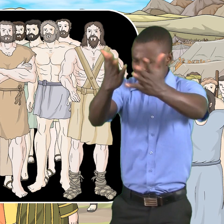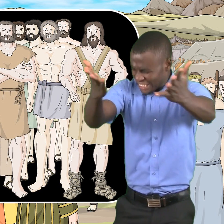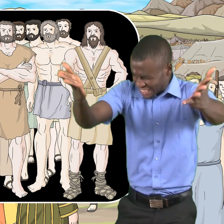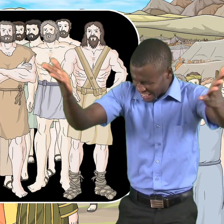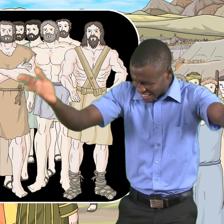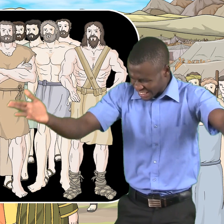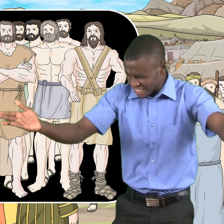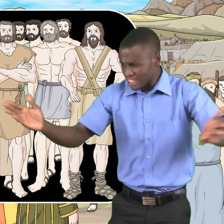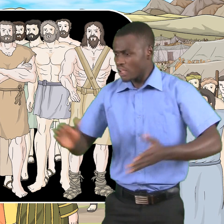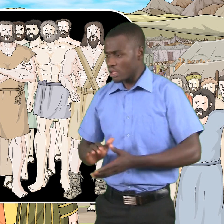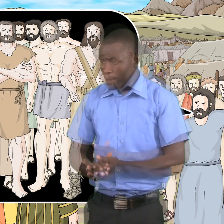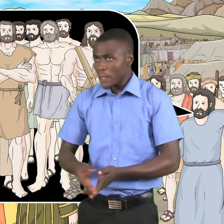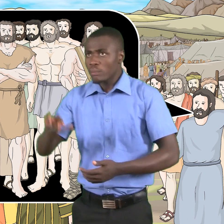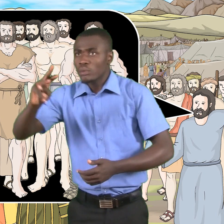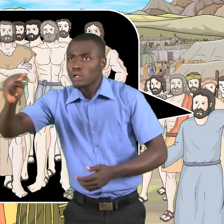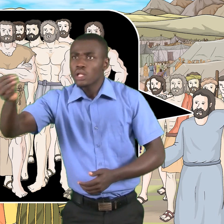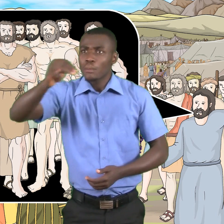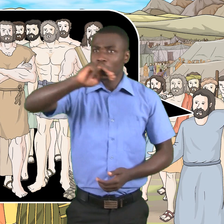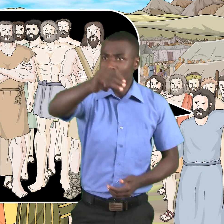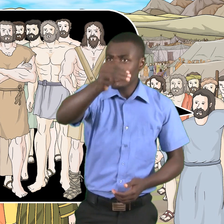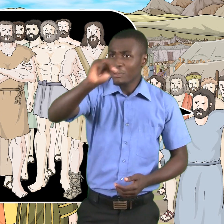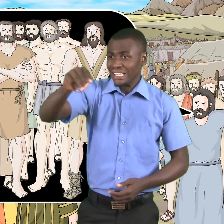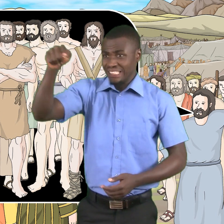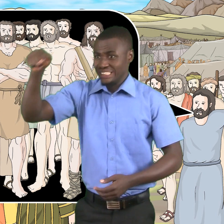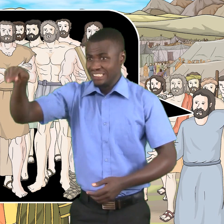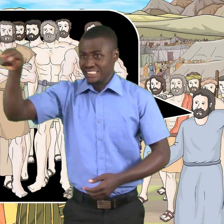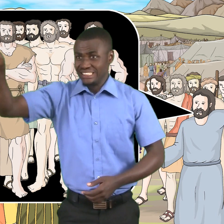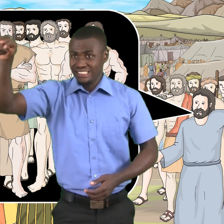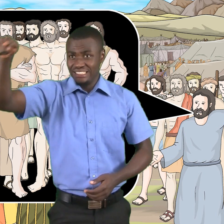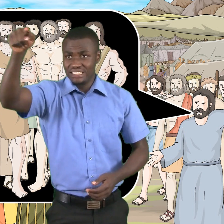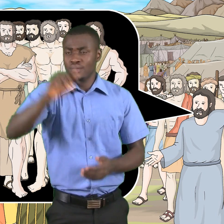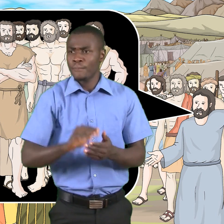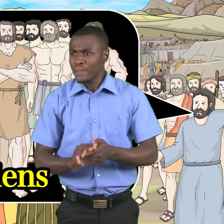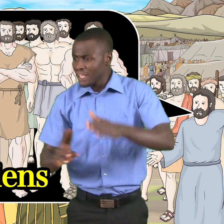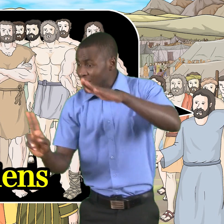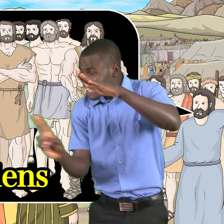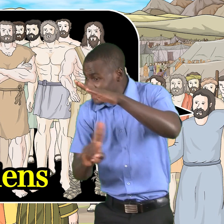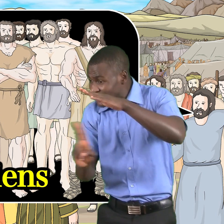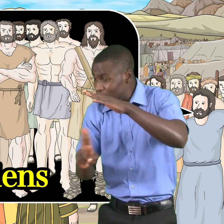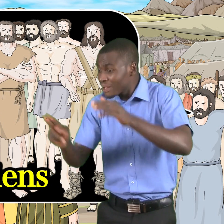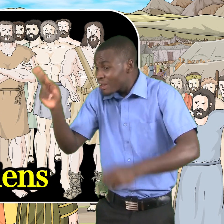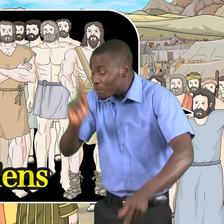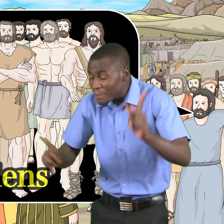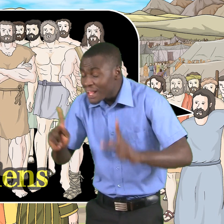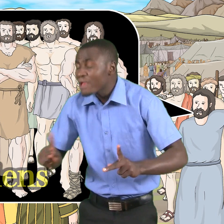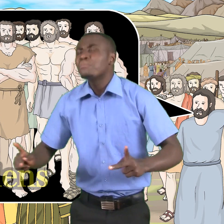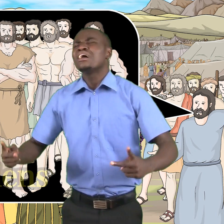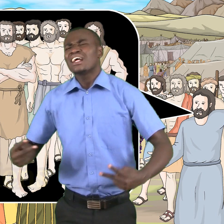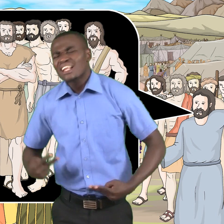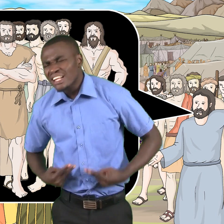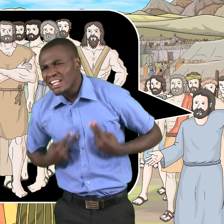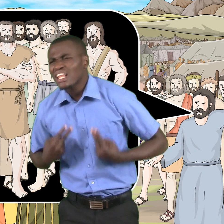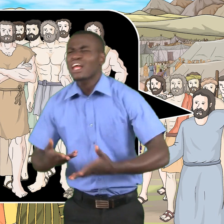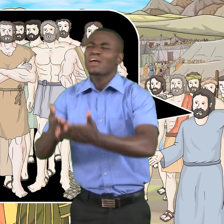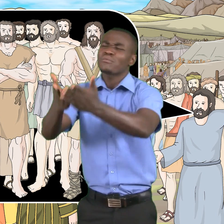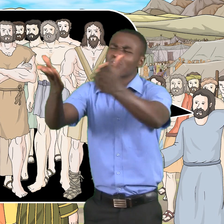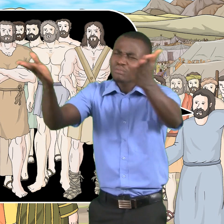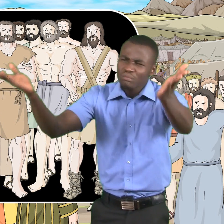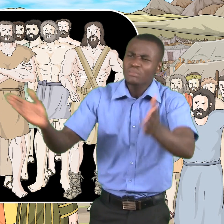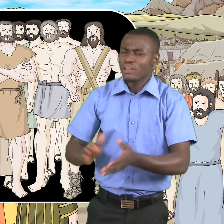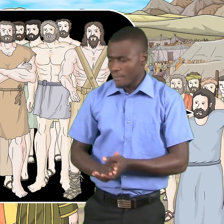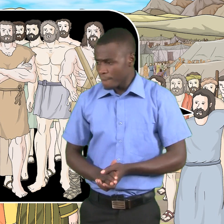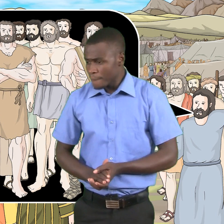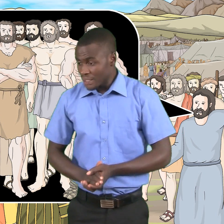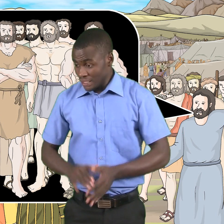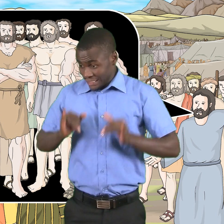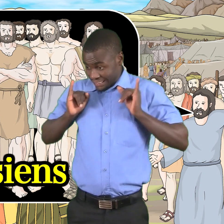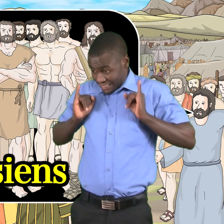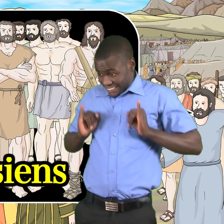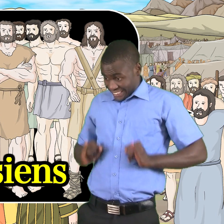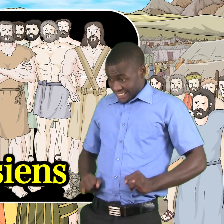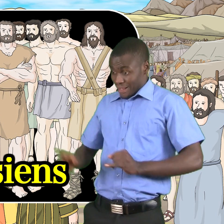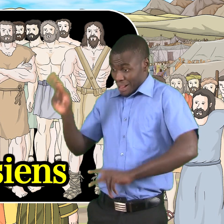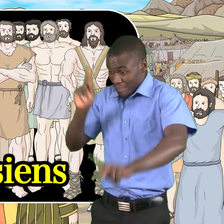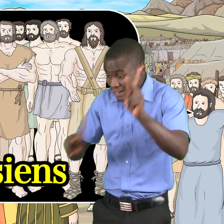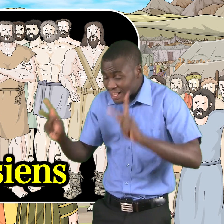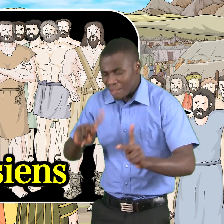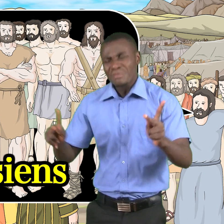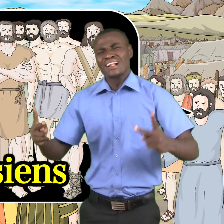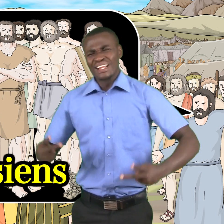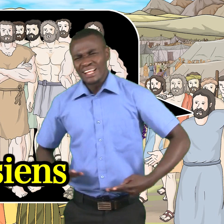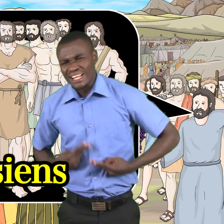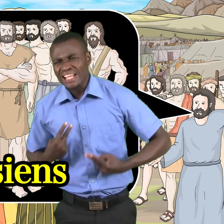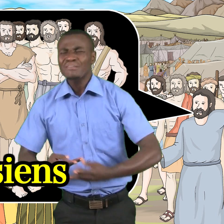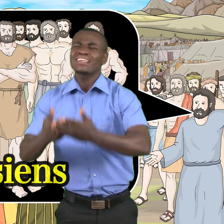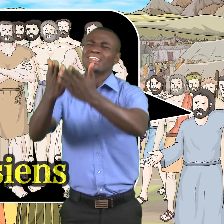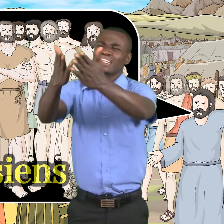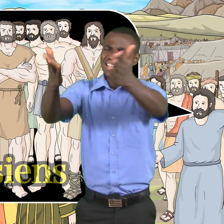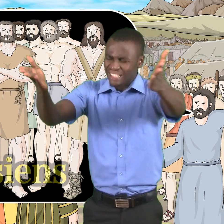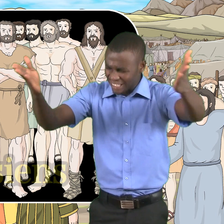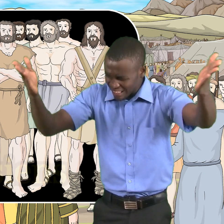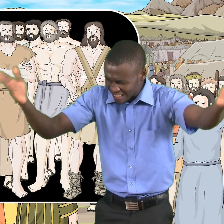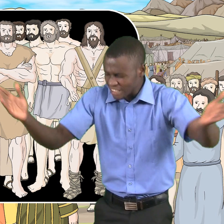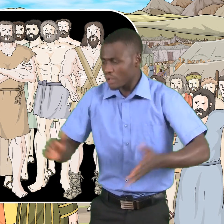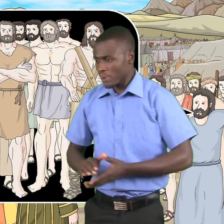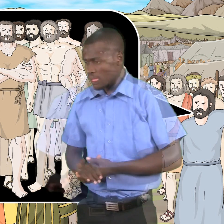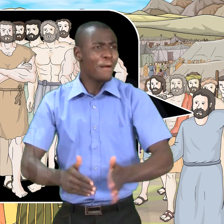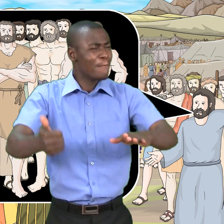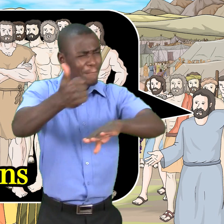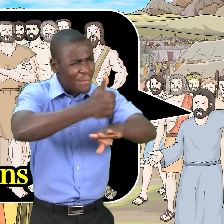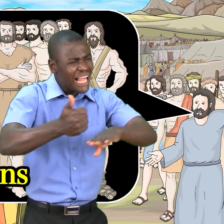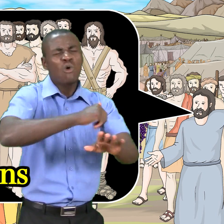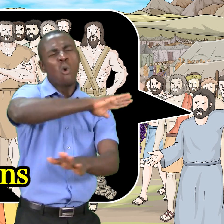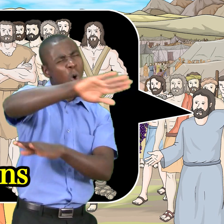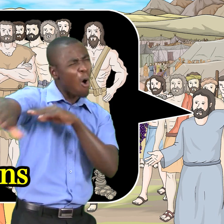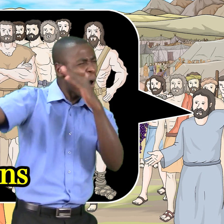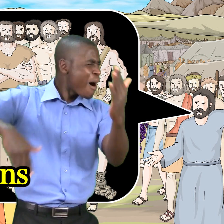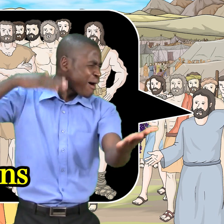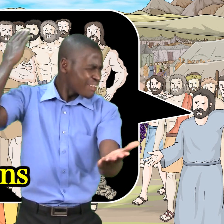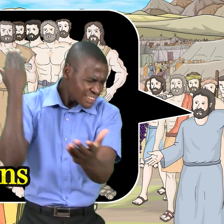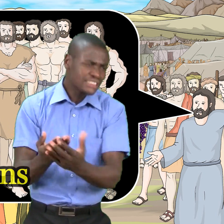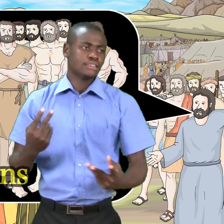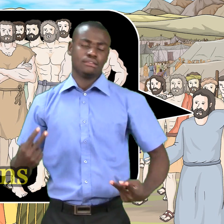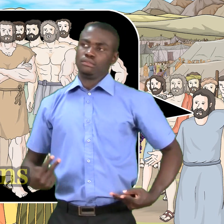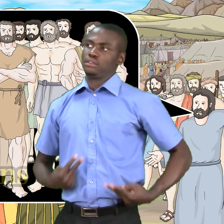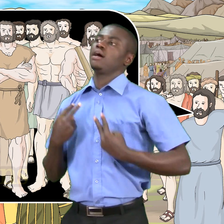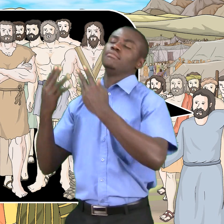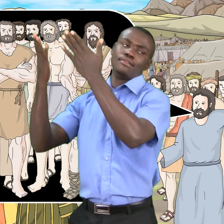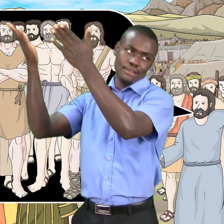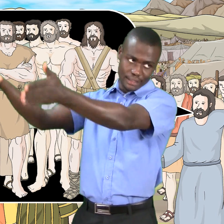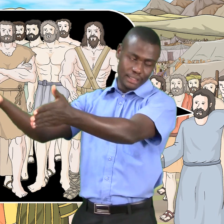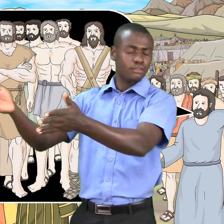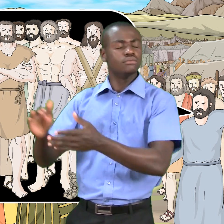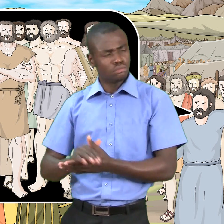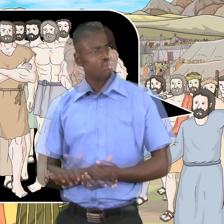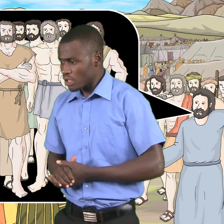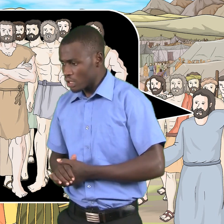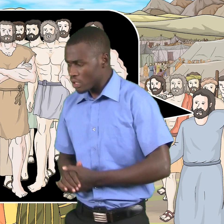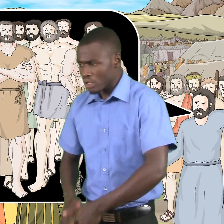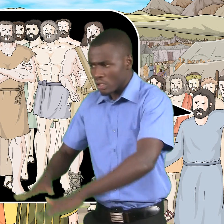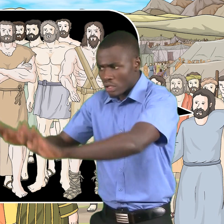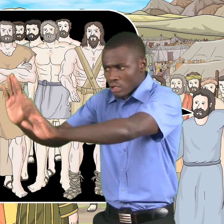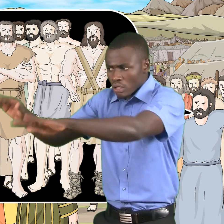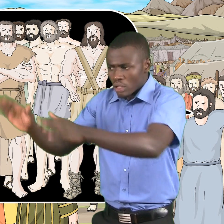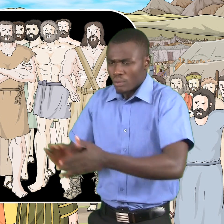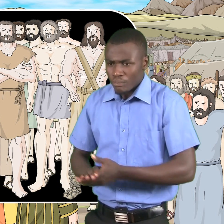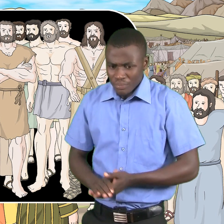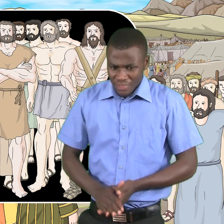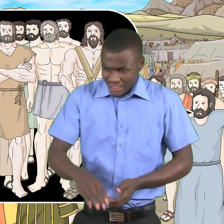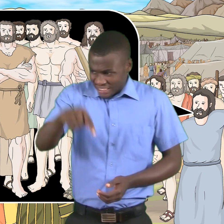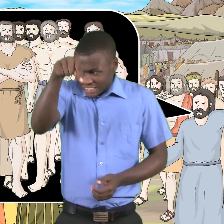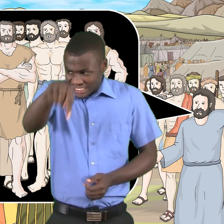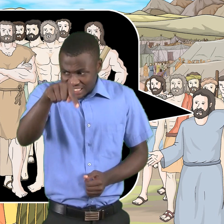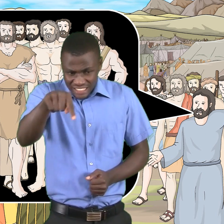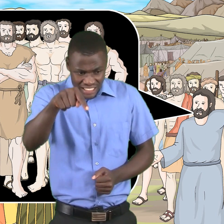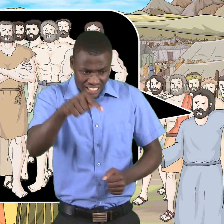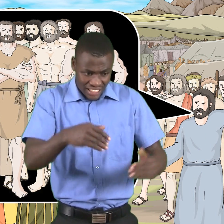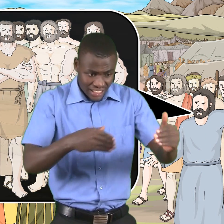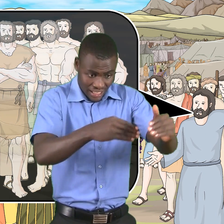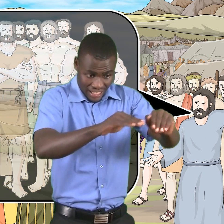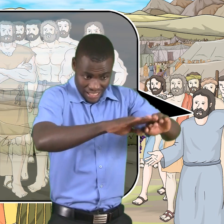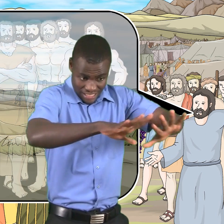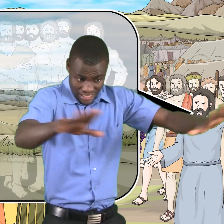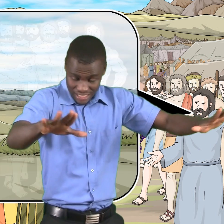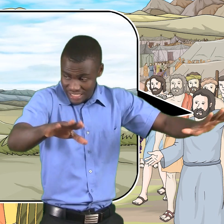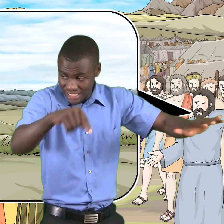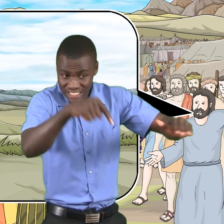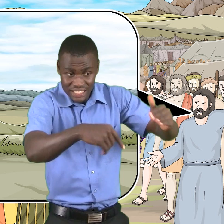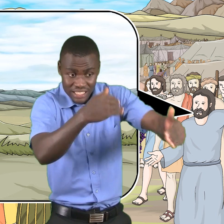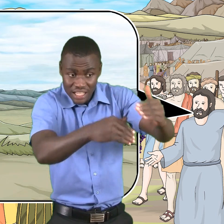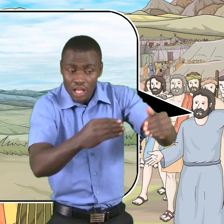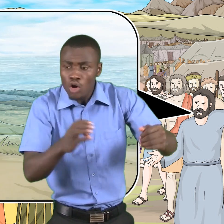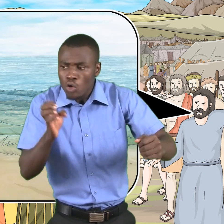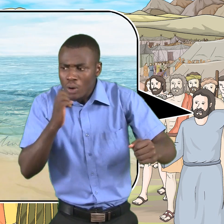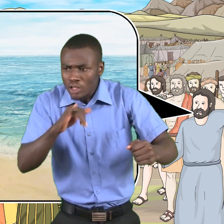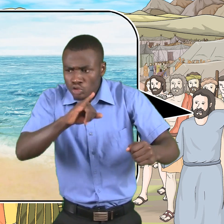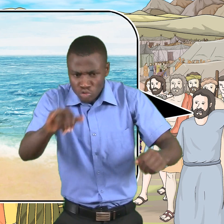the Hittites, Jebusites, and Amorites live in the hill country;